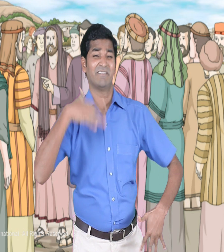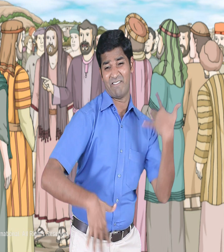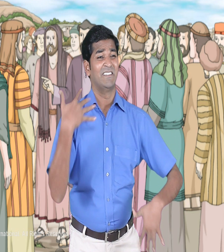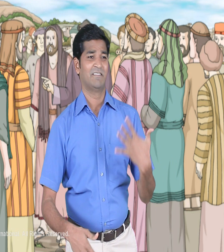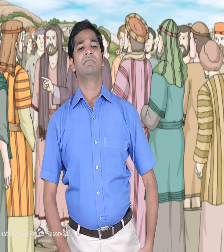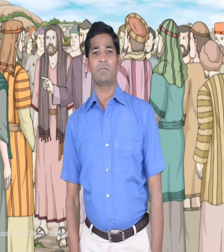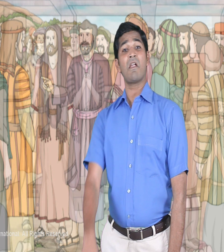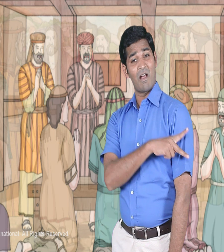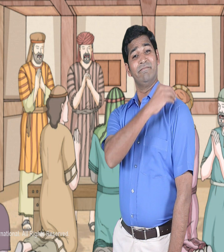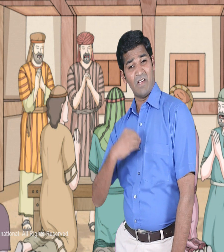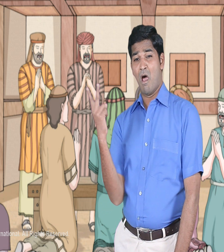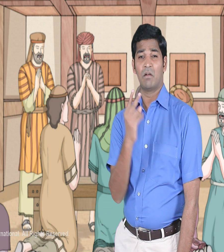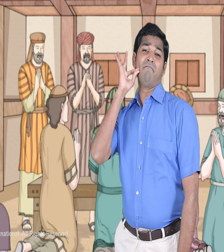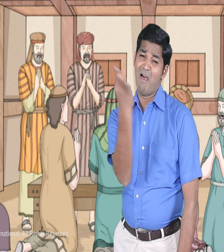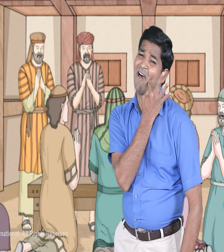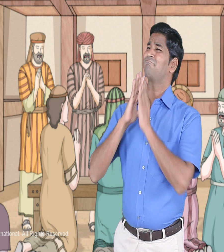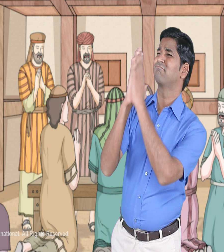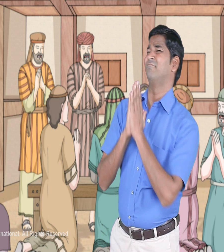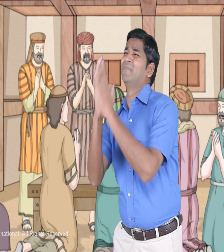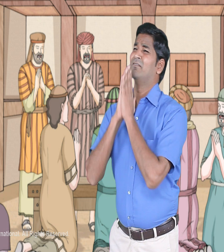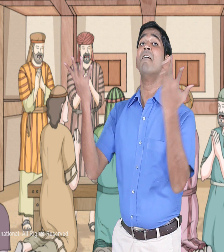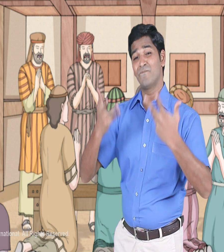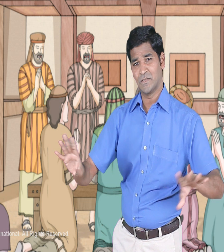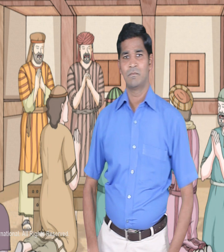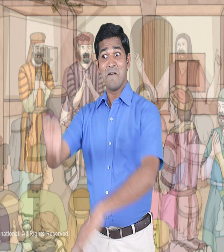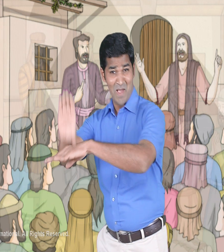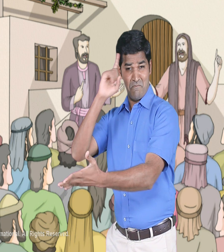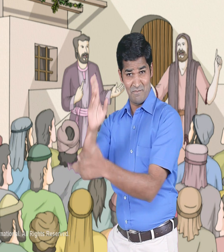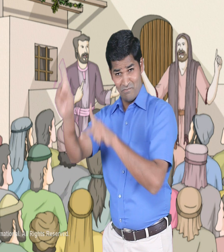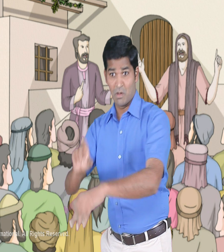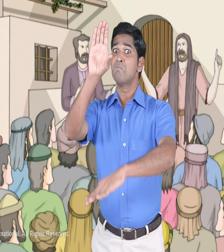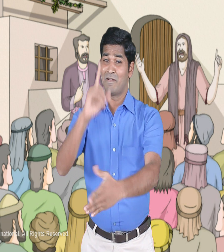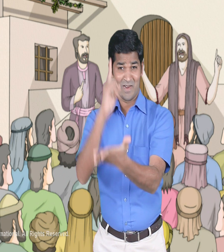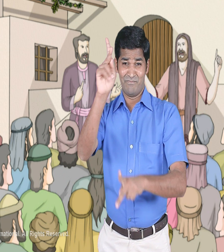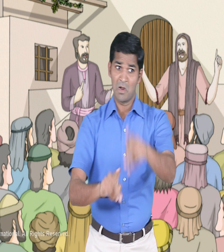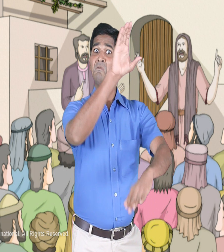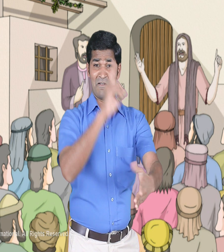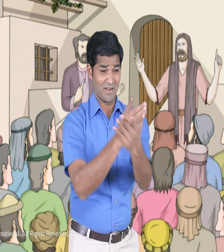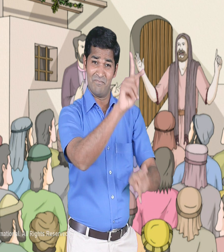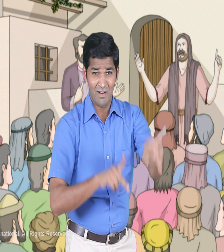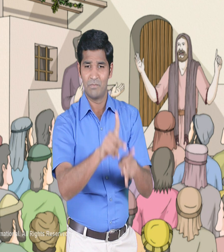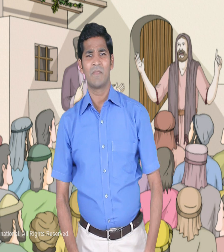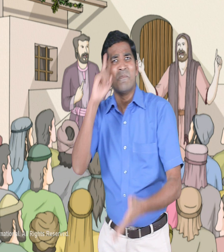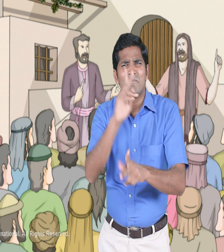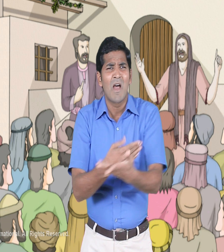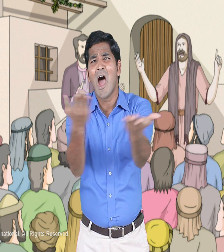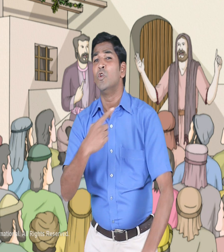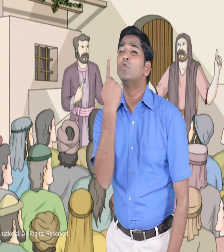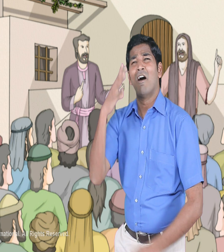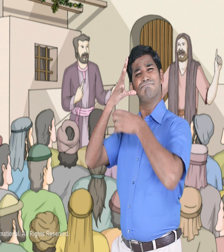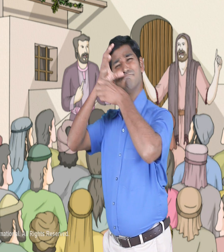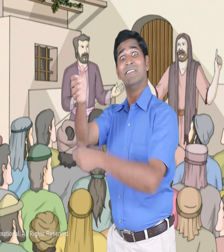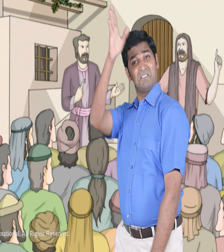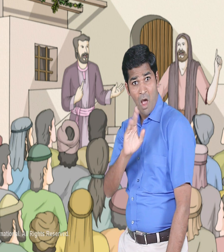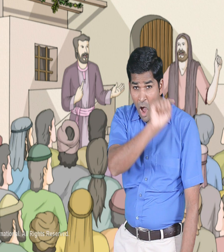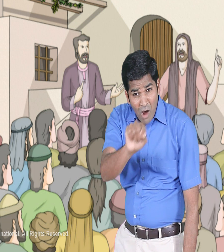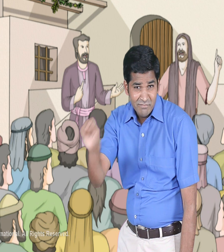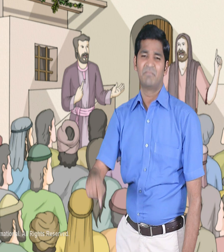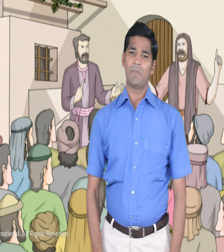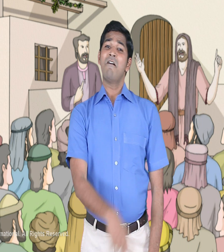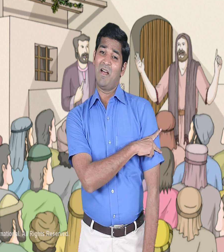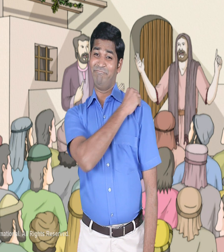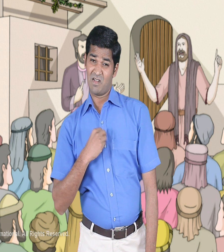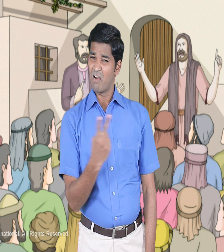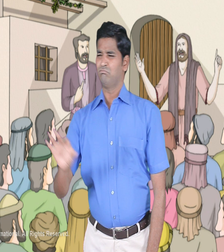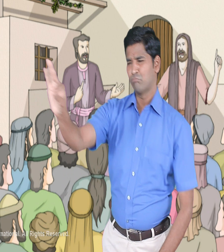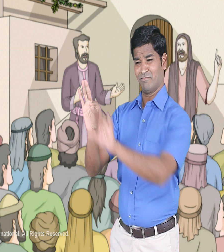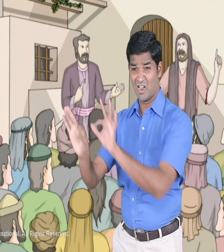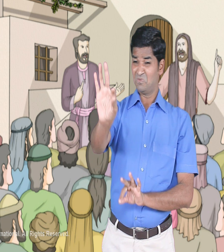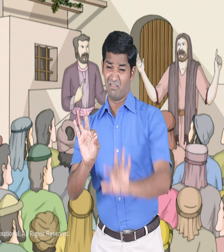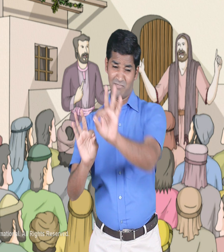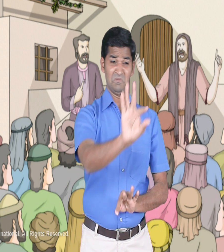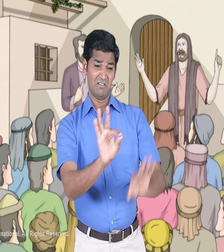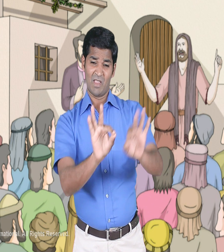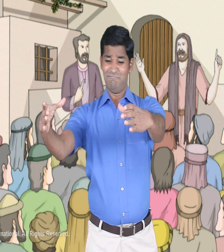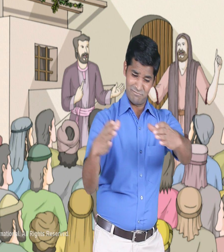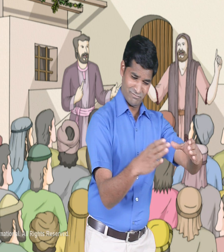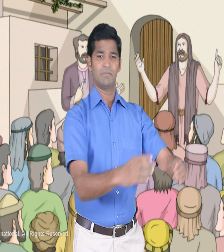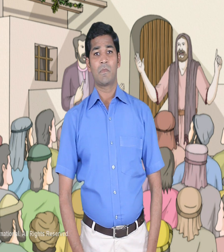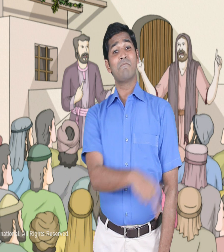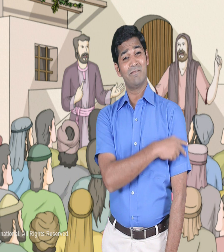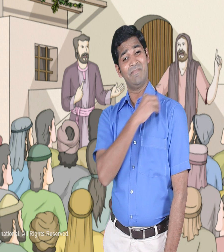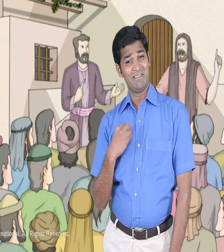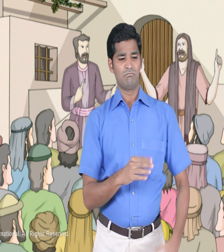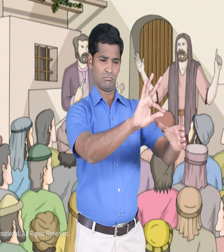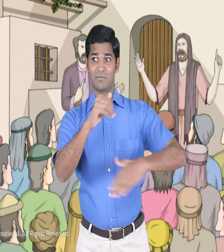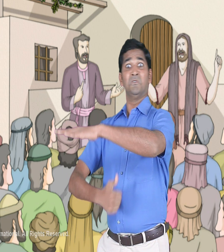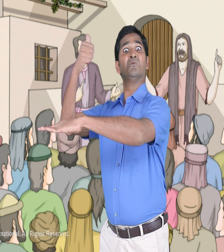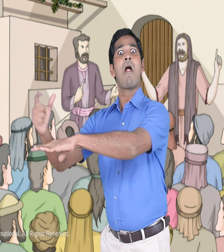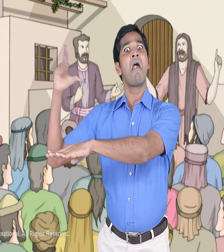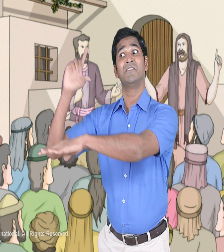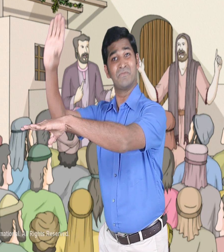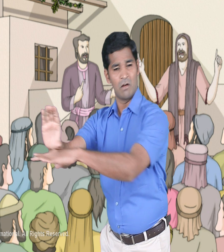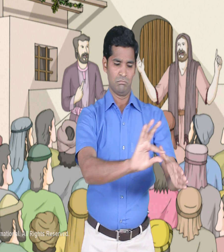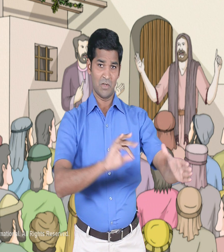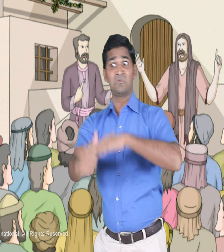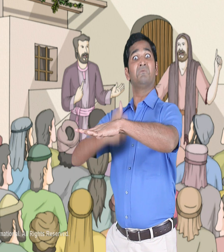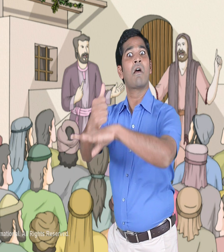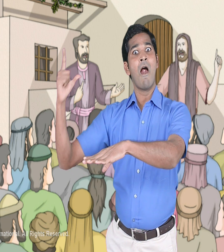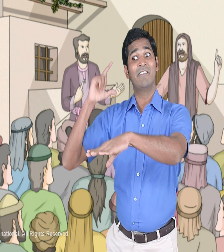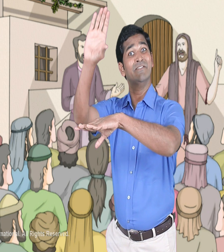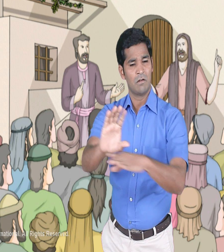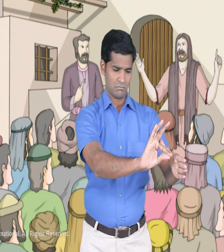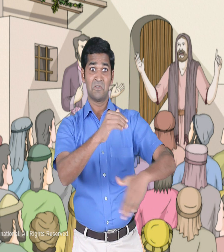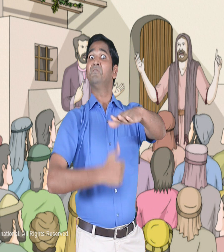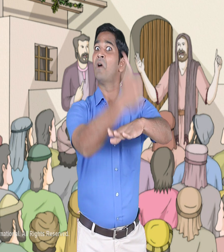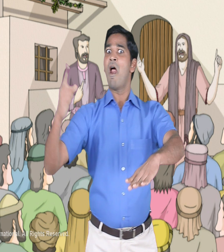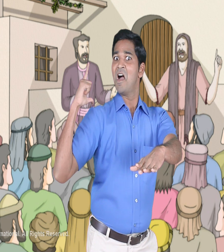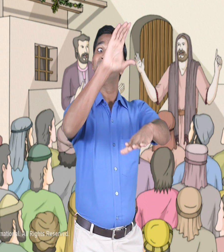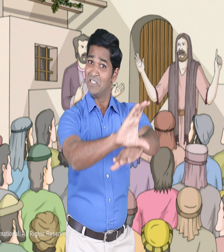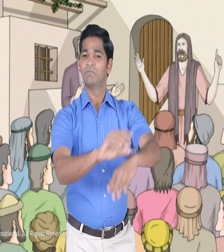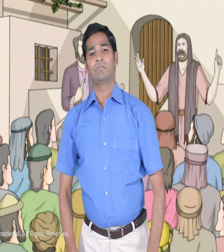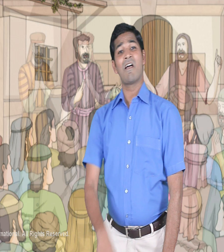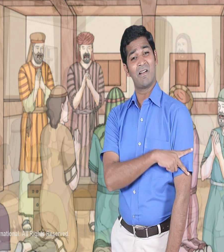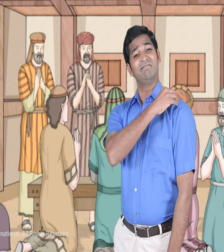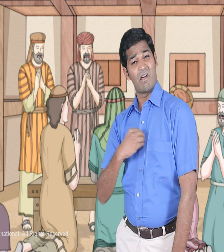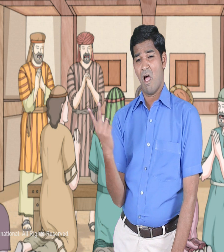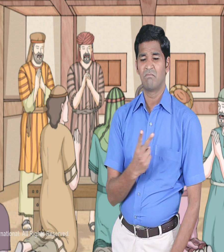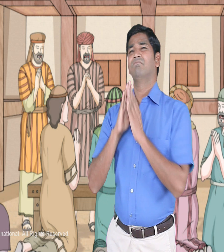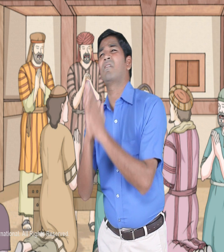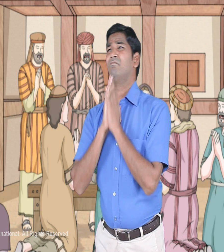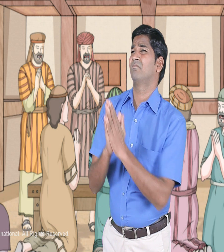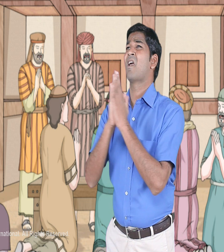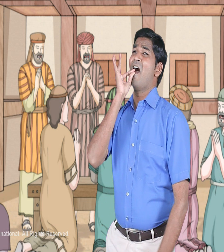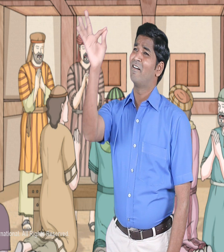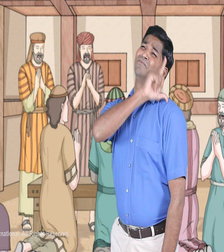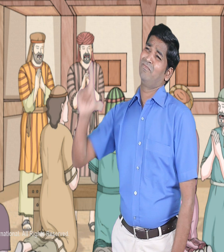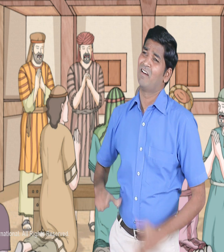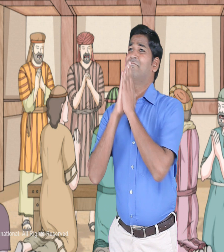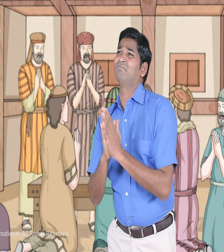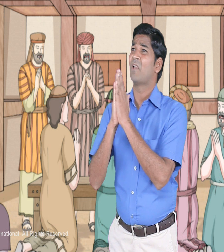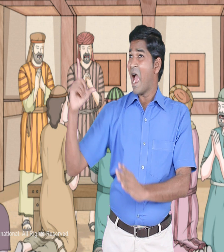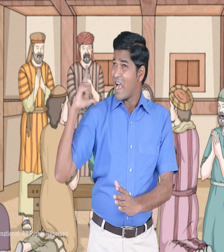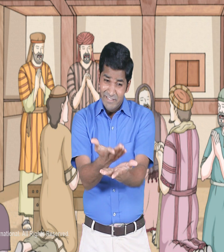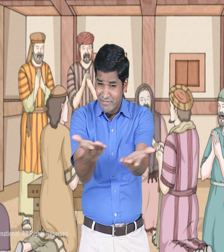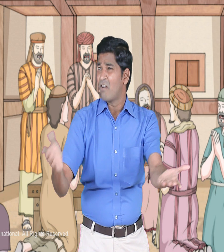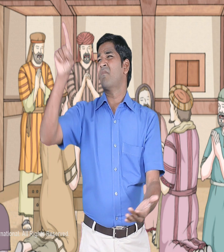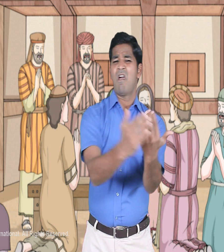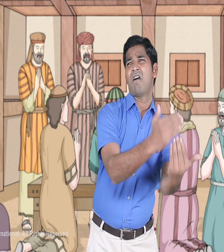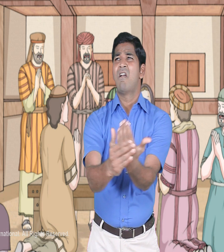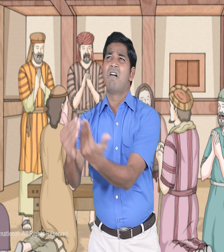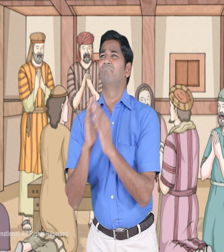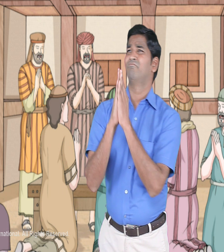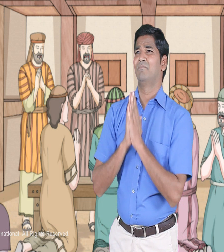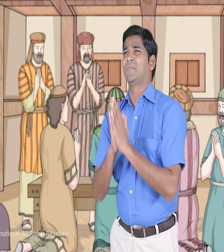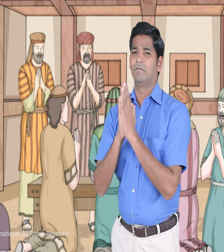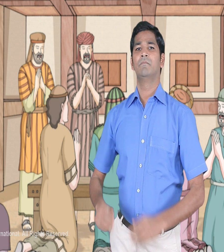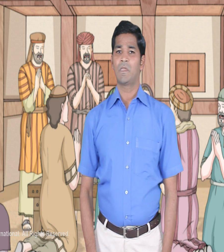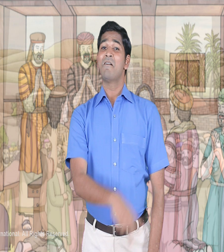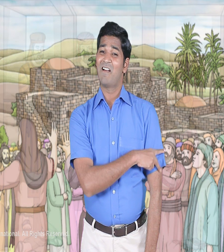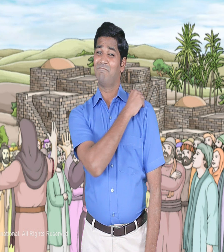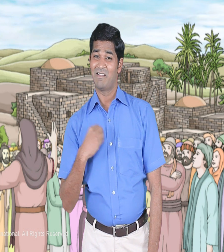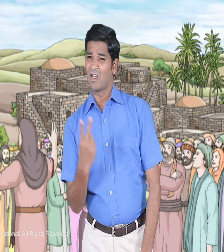Paul and Barnabas appointed elders for them in each church, praying and fasting as they entrusted them to the Lord, in whom they had believed.